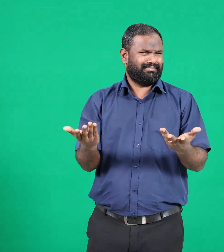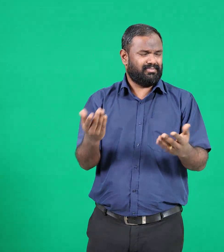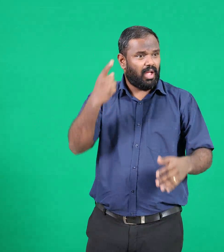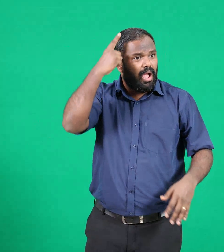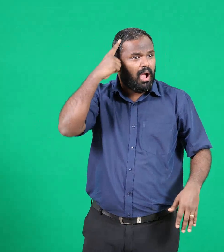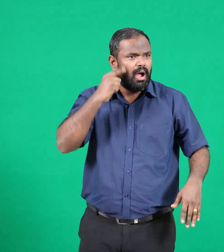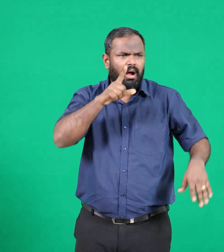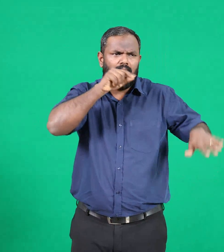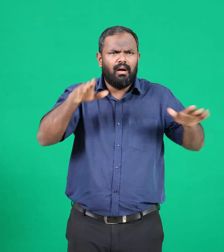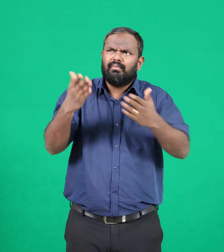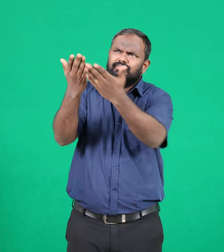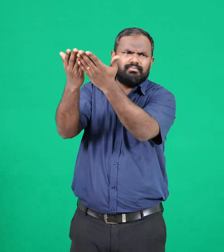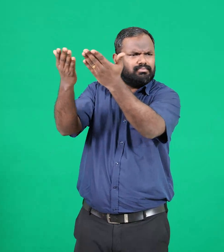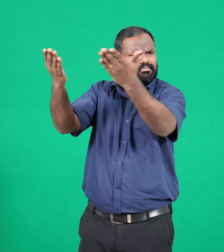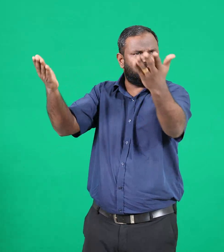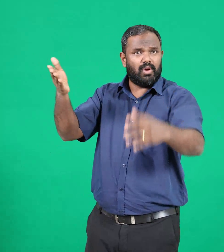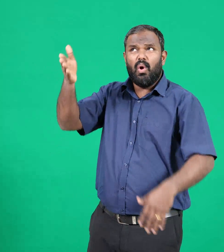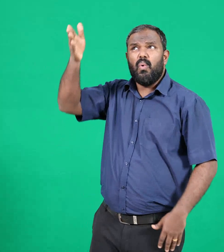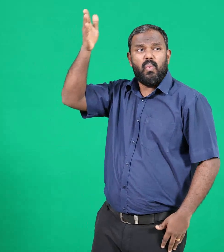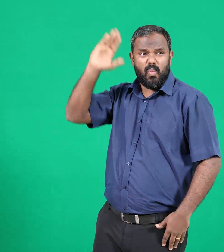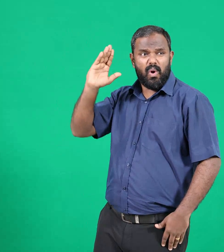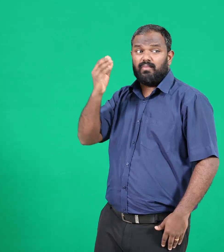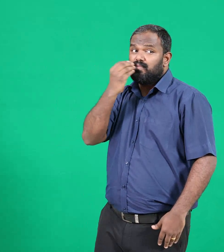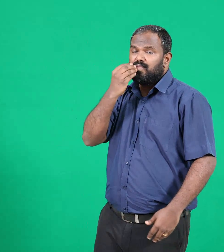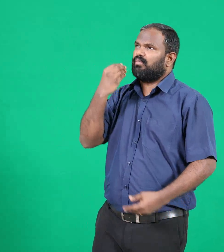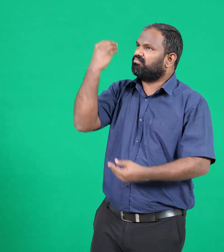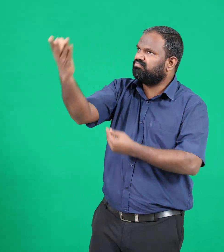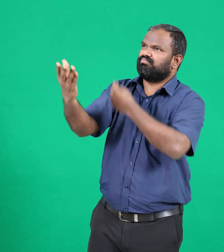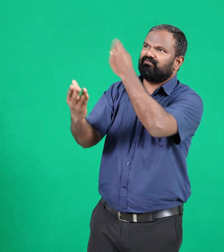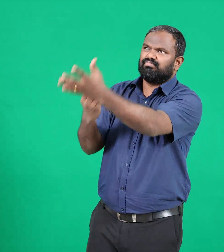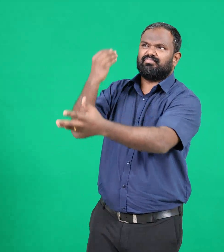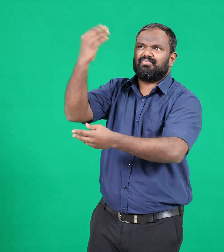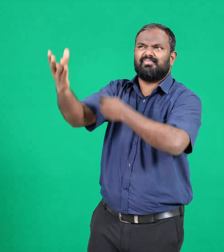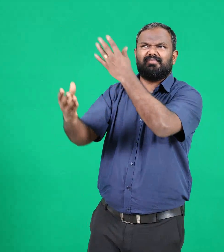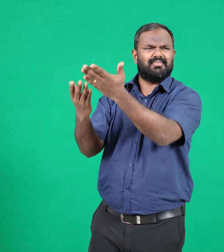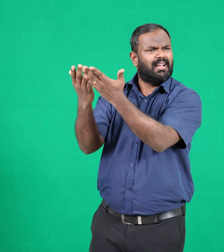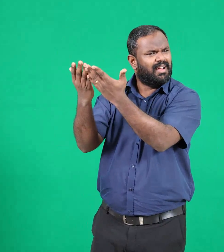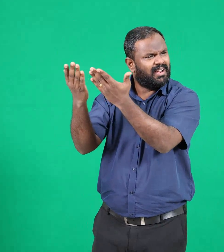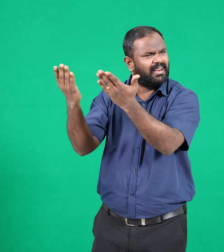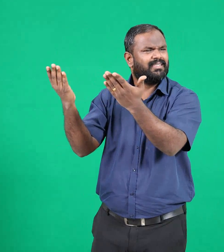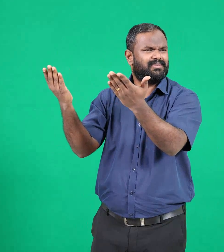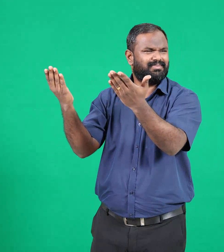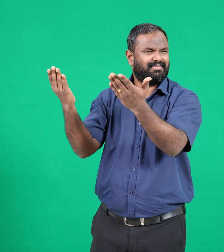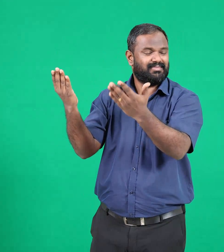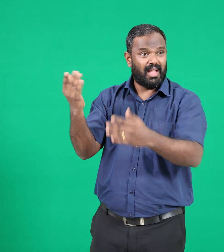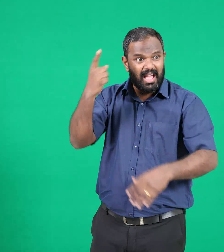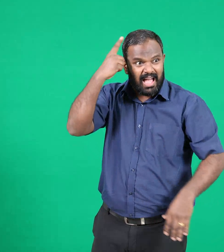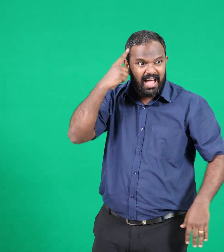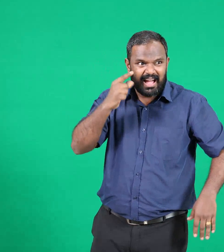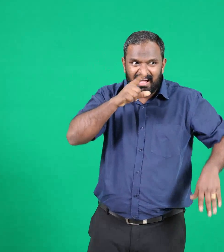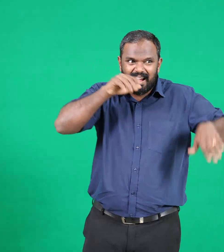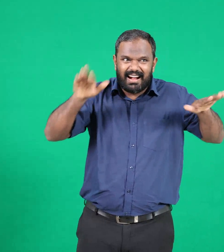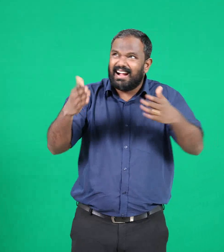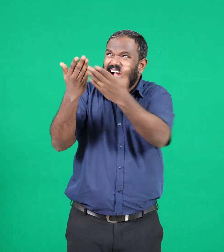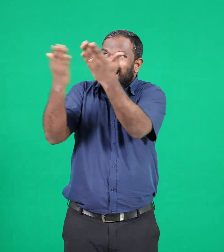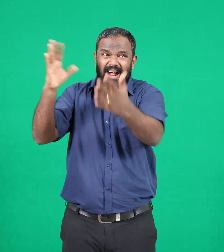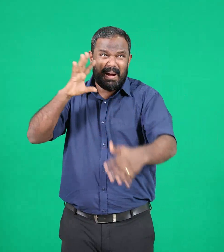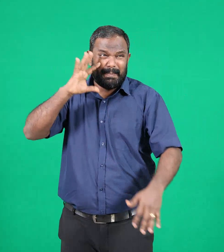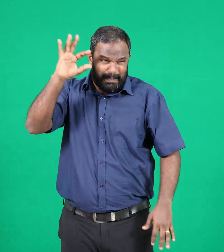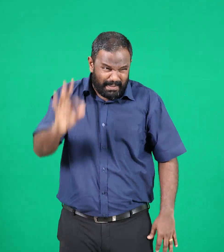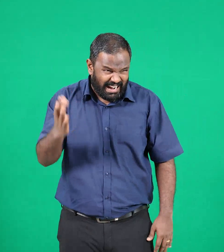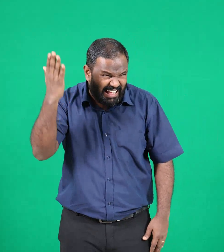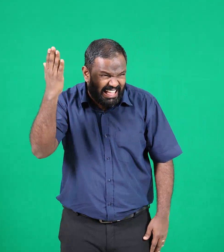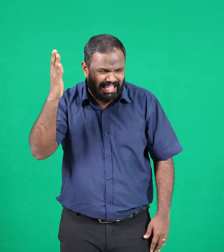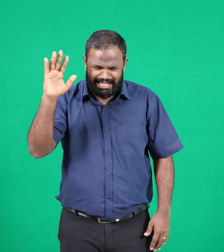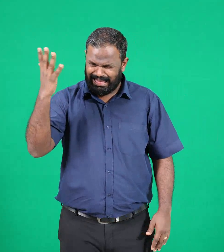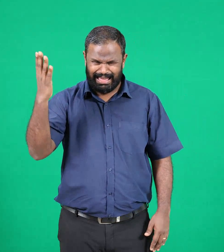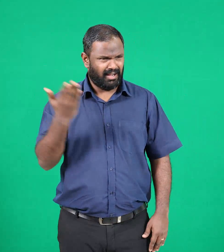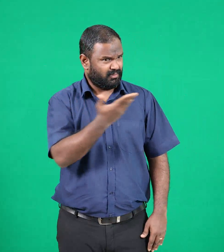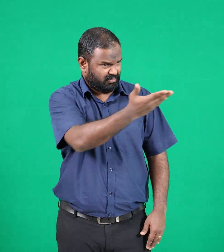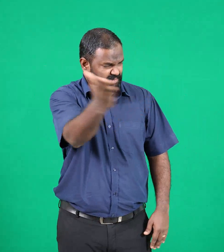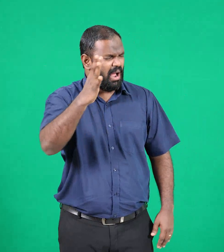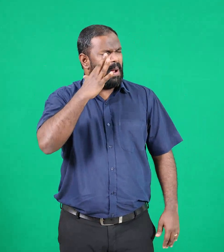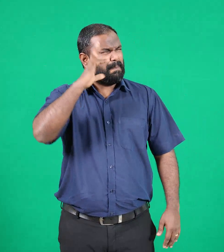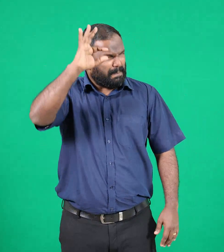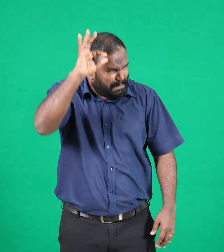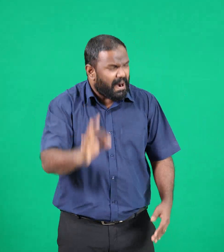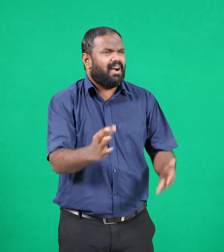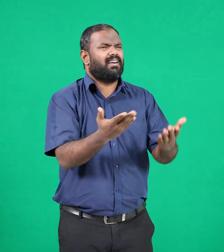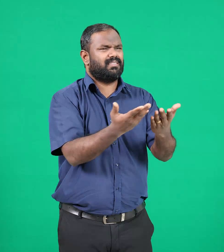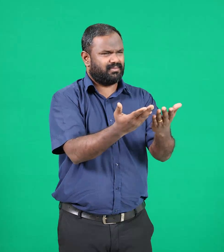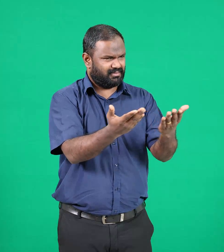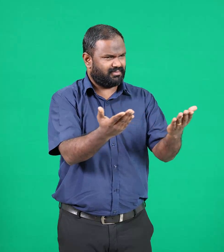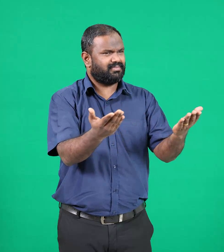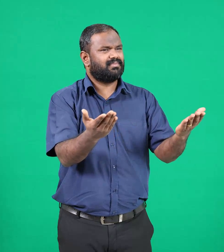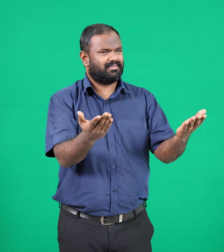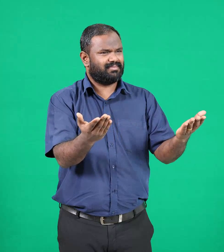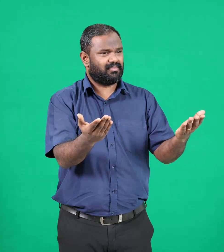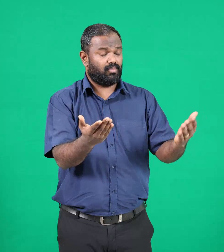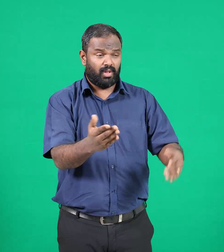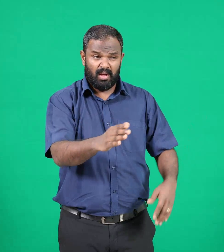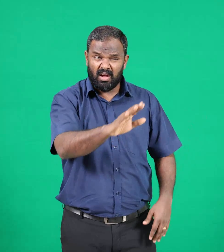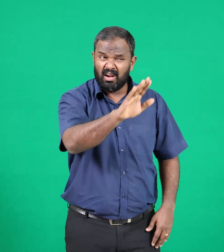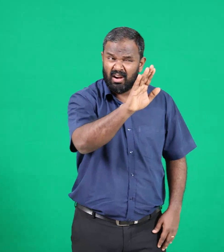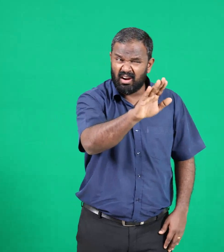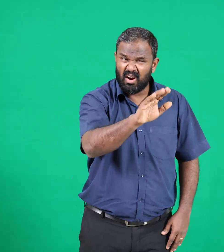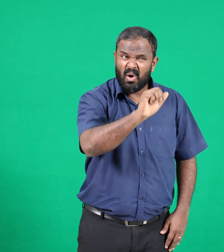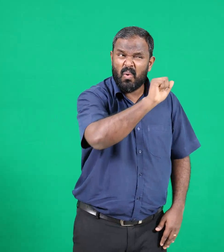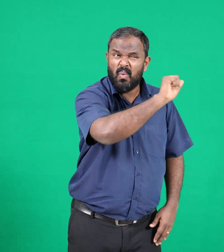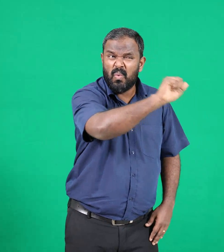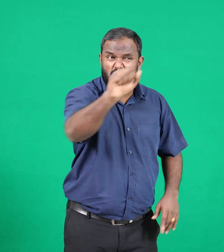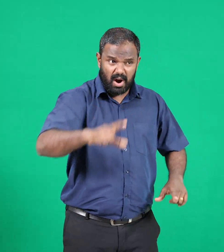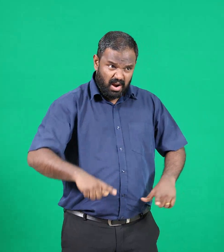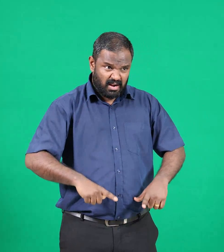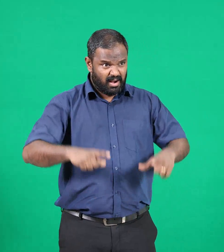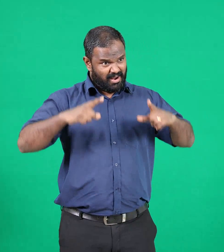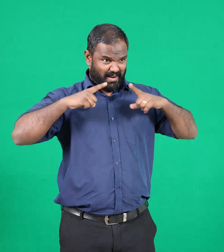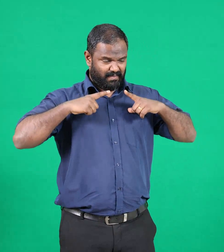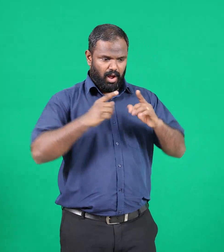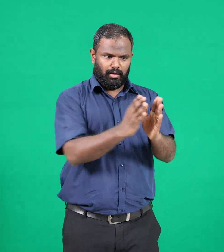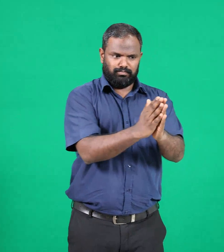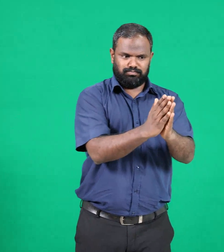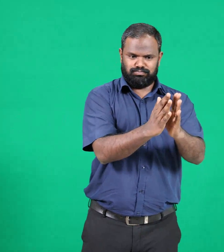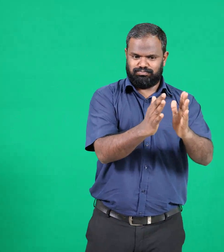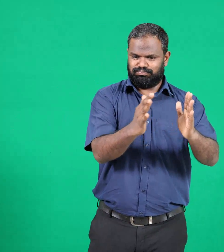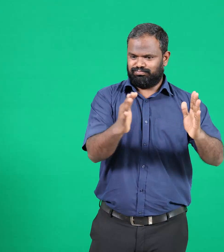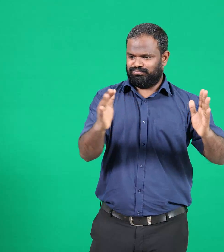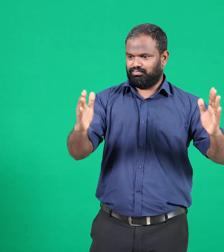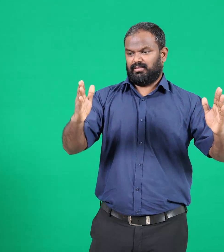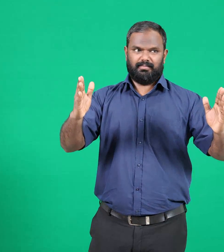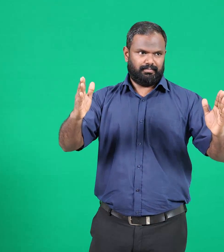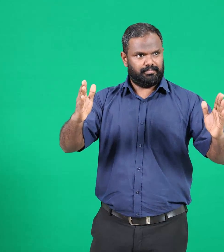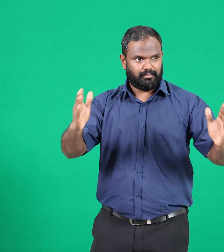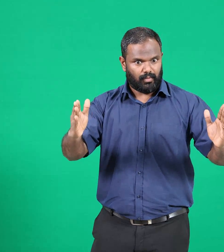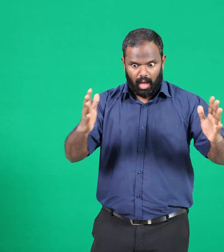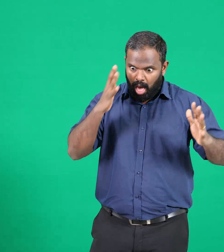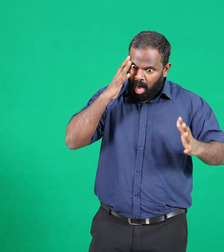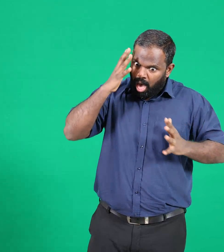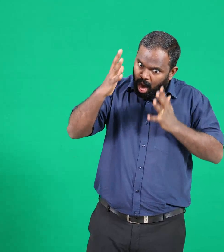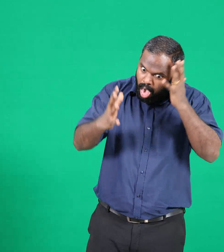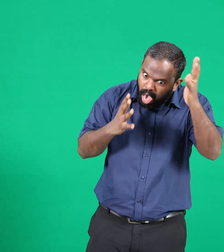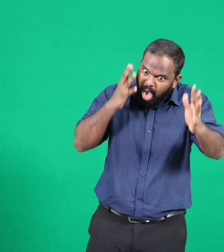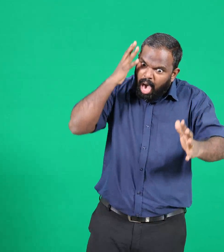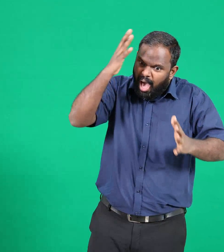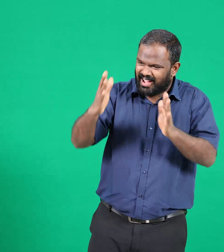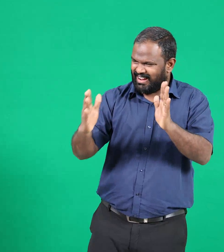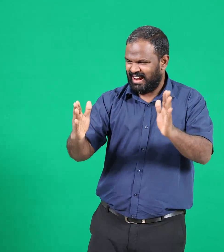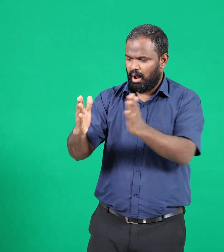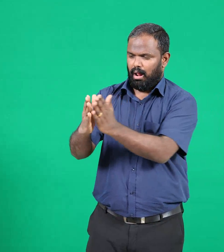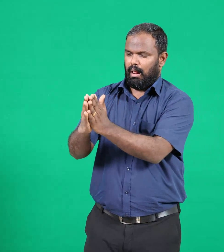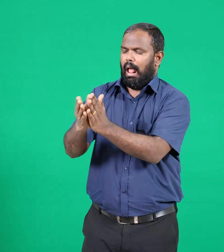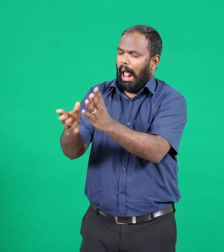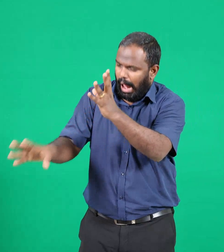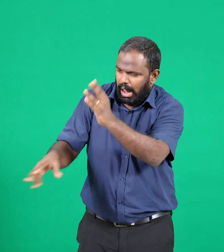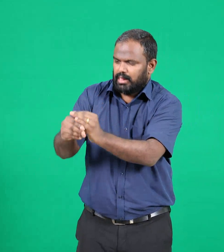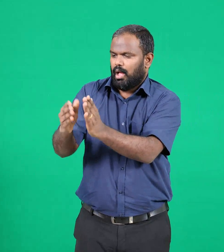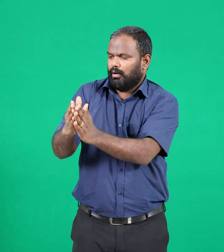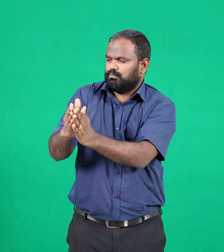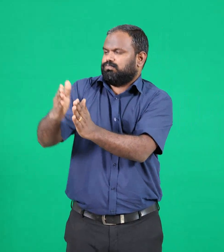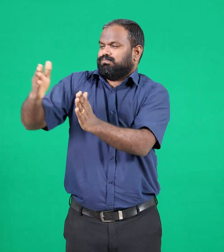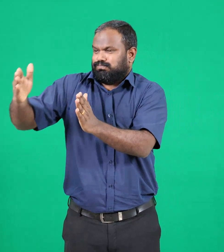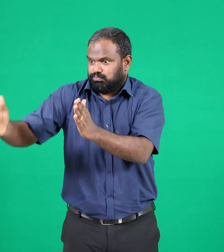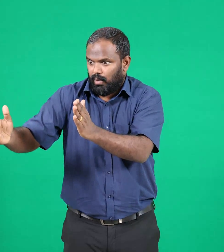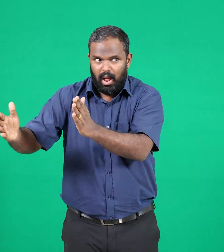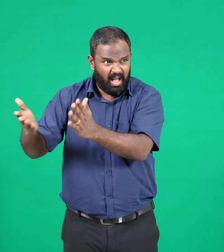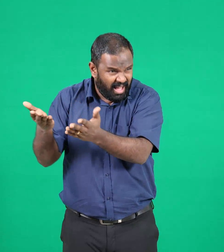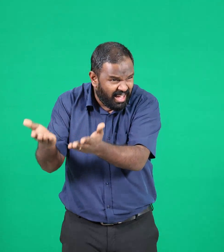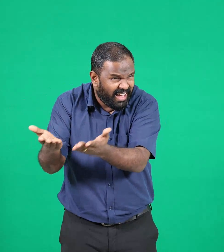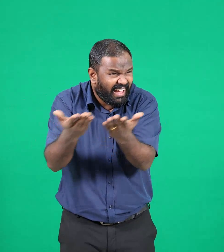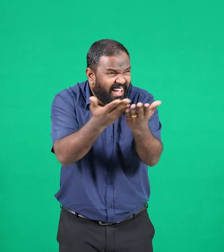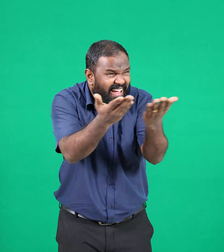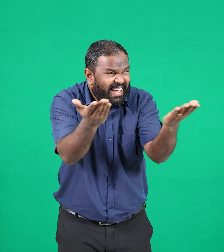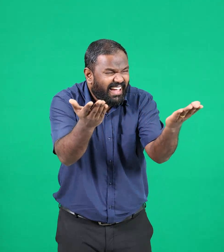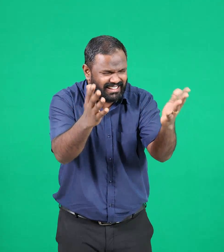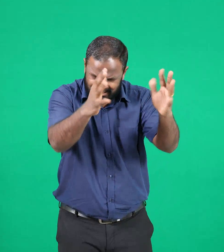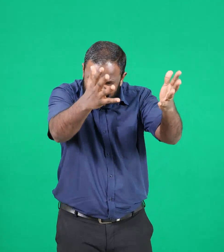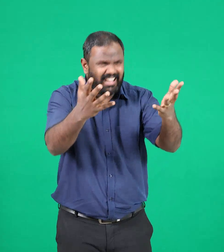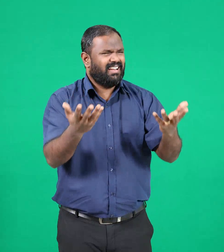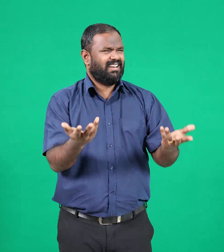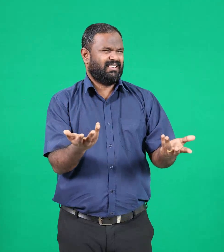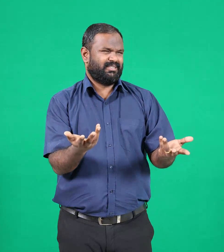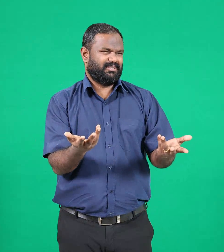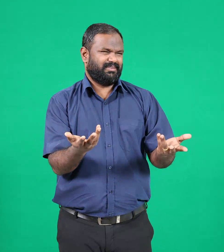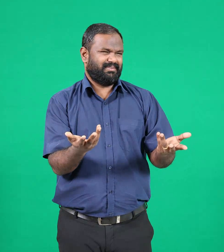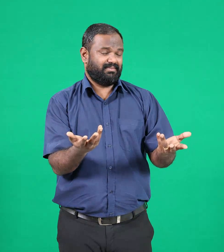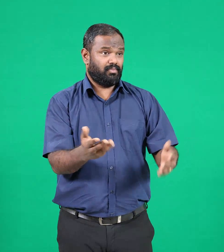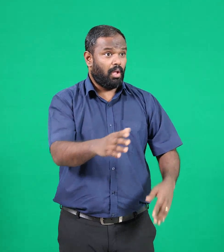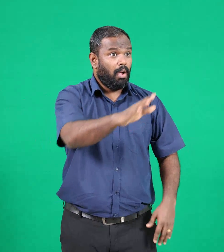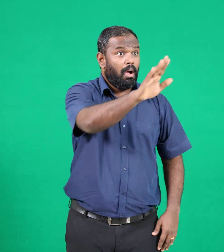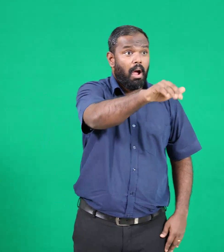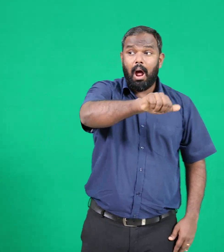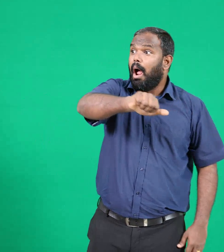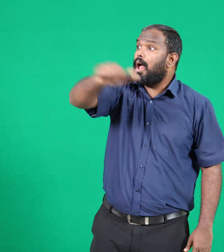How much more valuable you are than the birds! Who of you by worrying can add a single hour to his life?